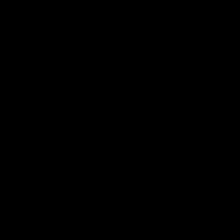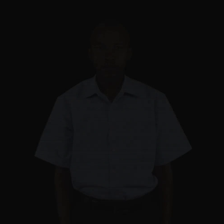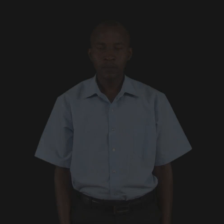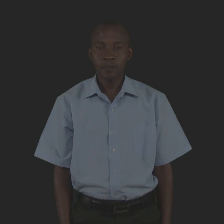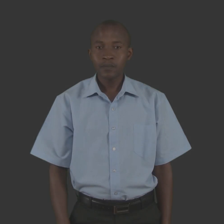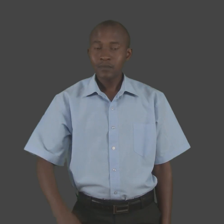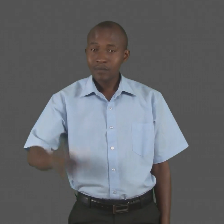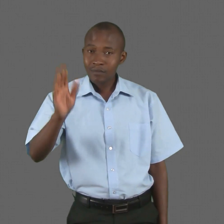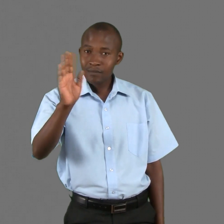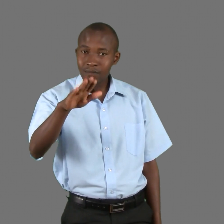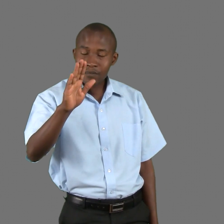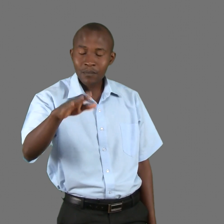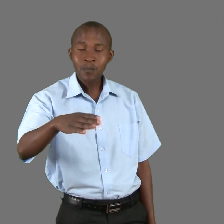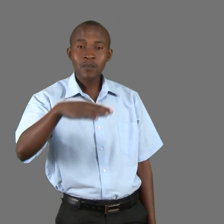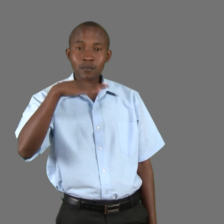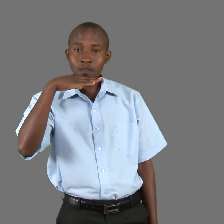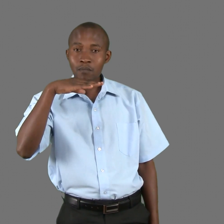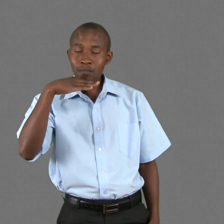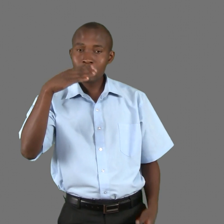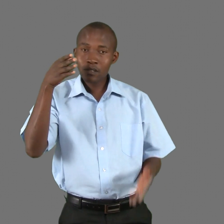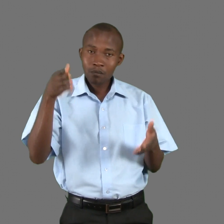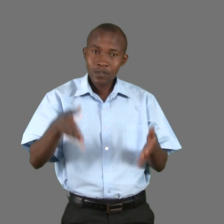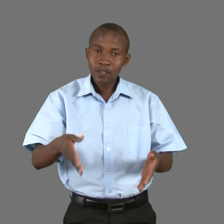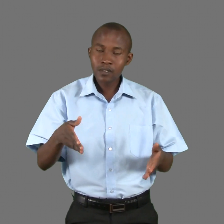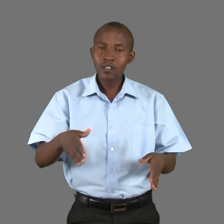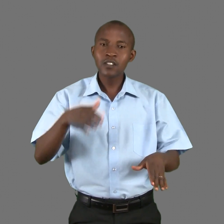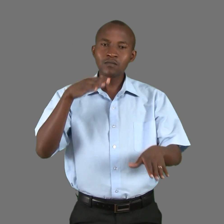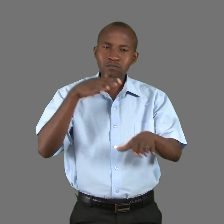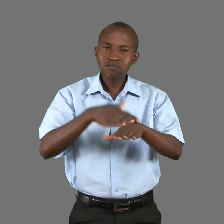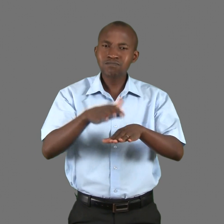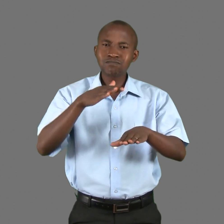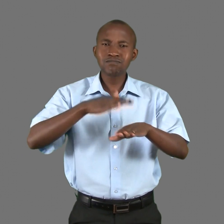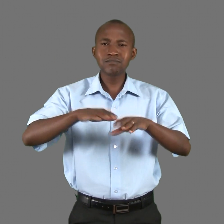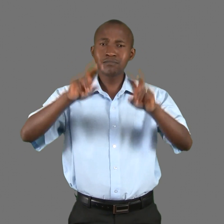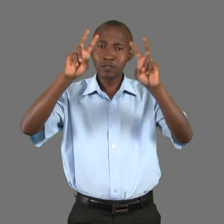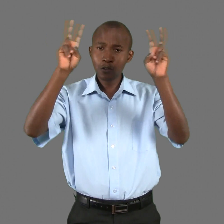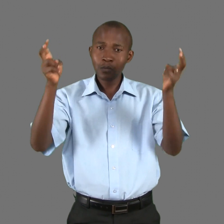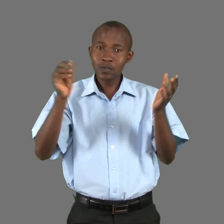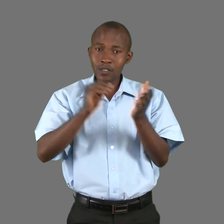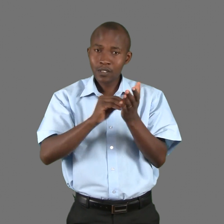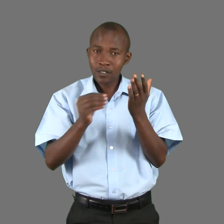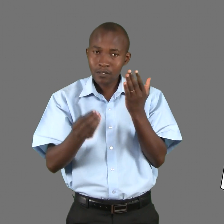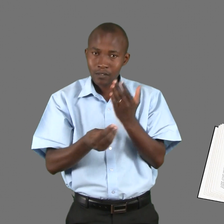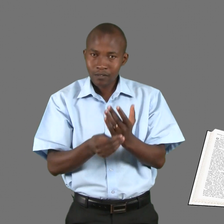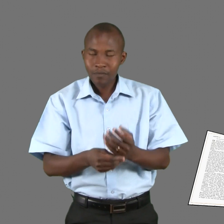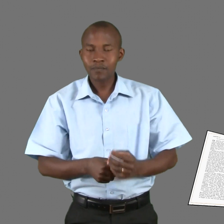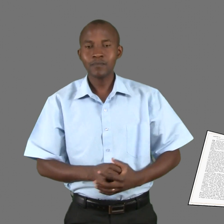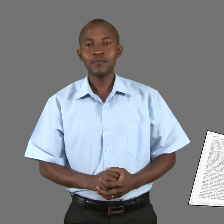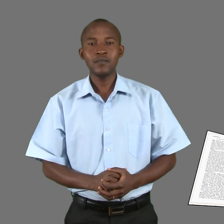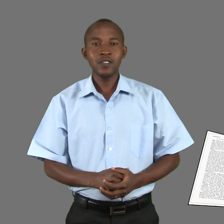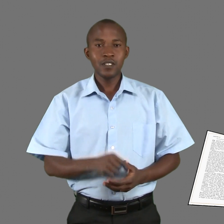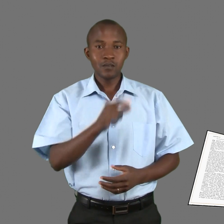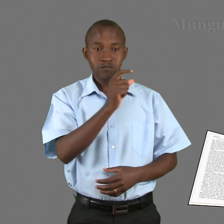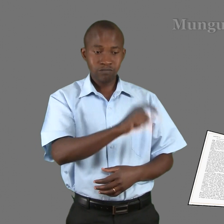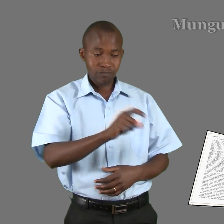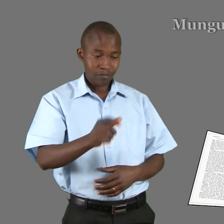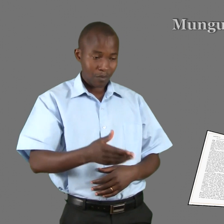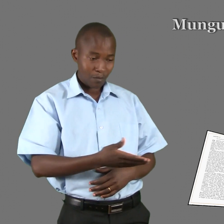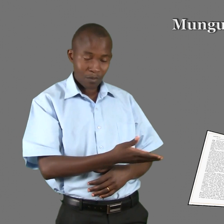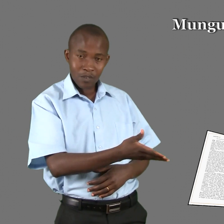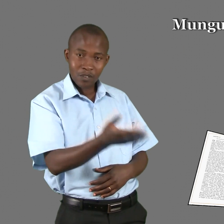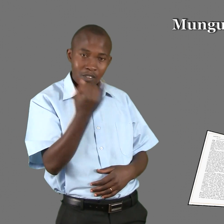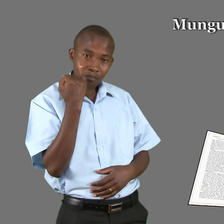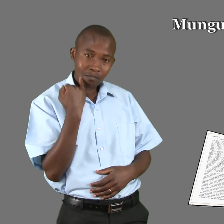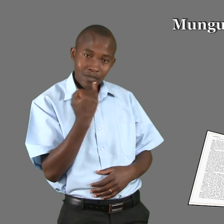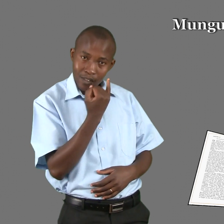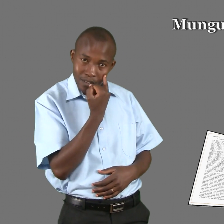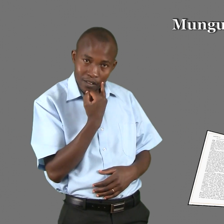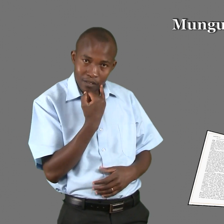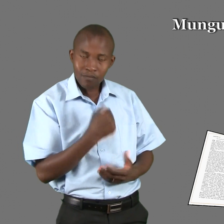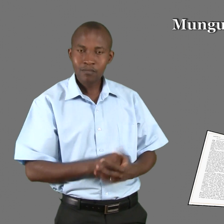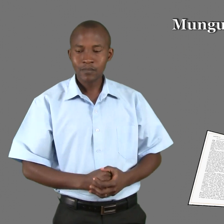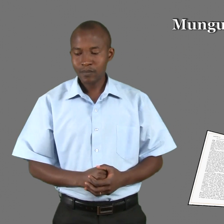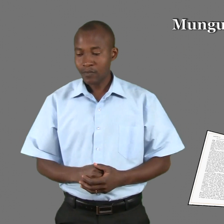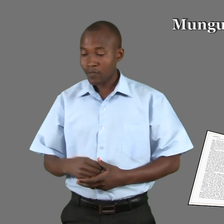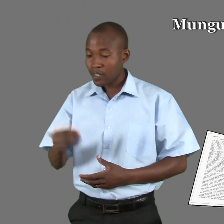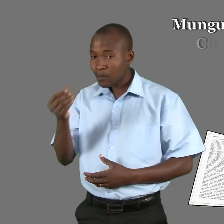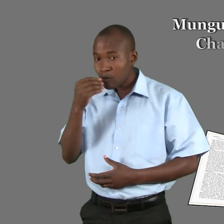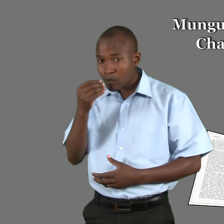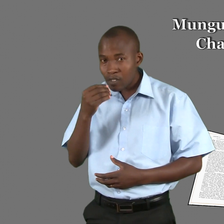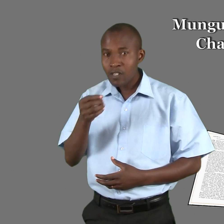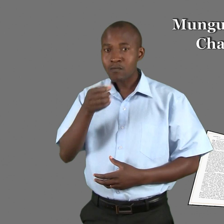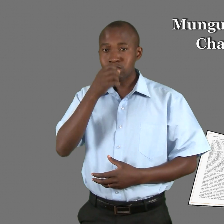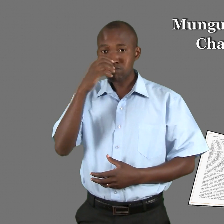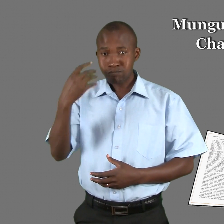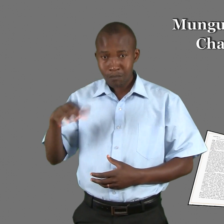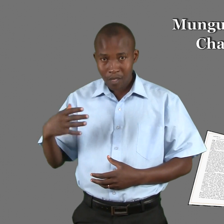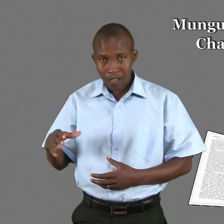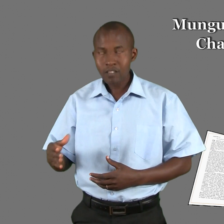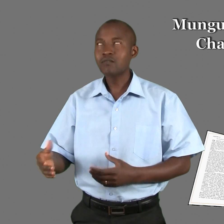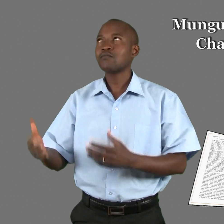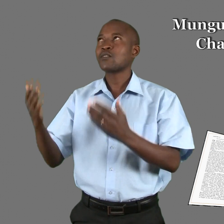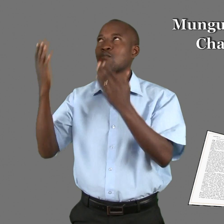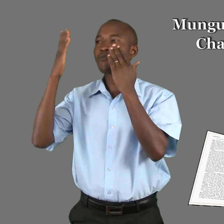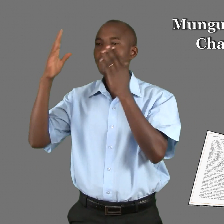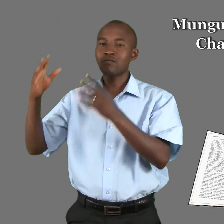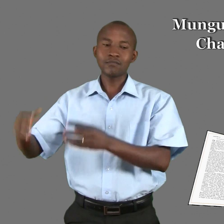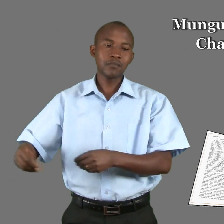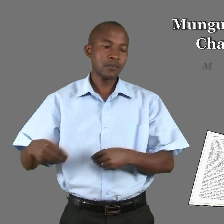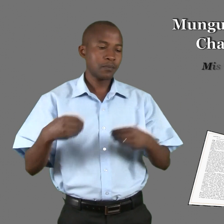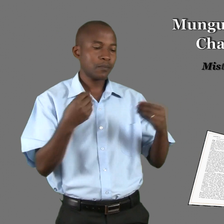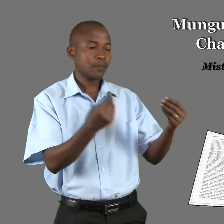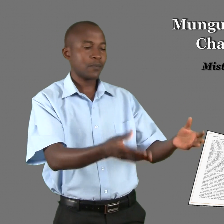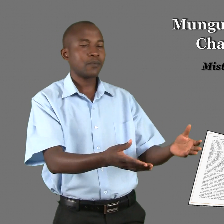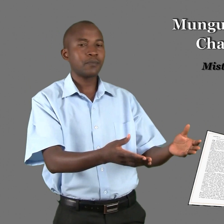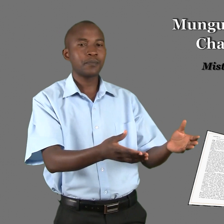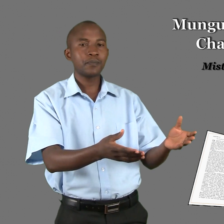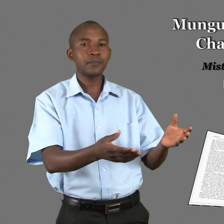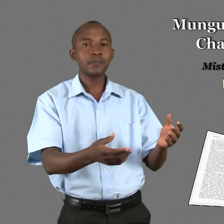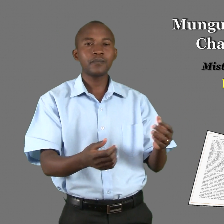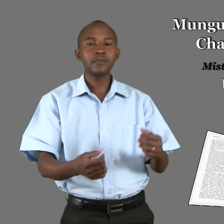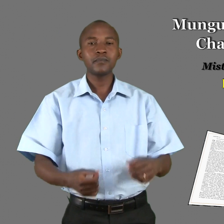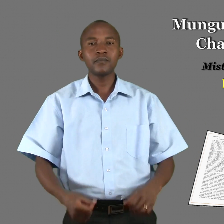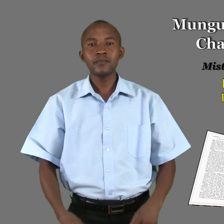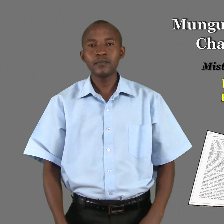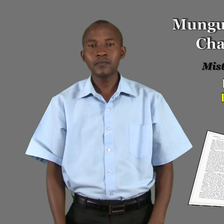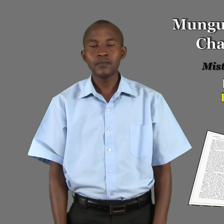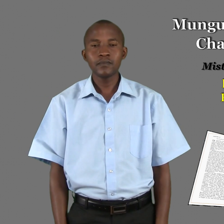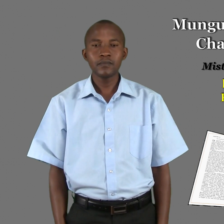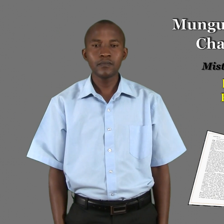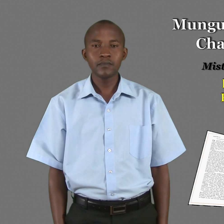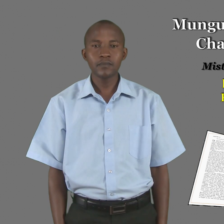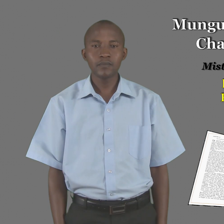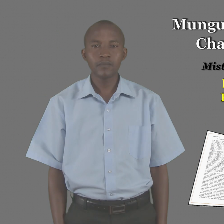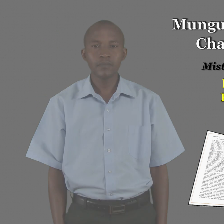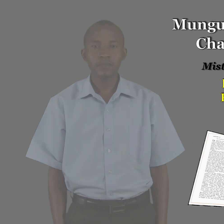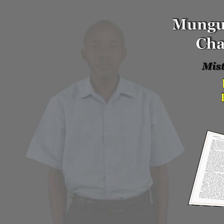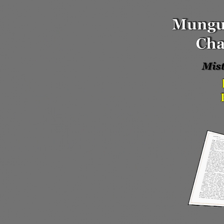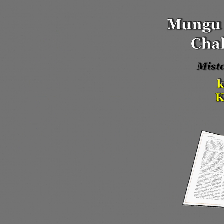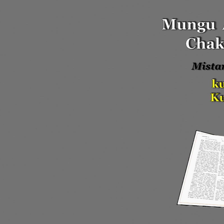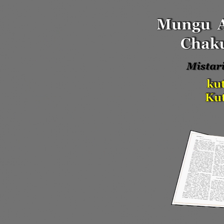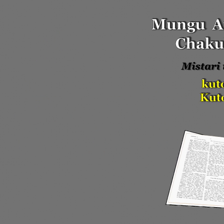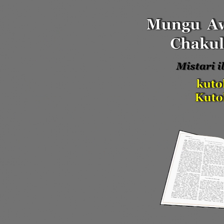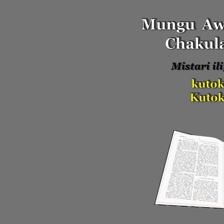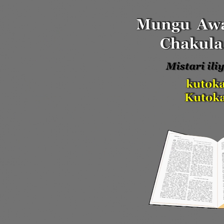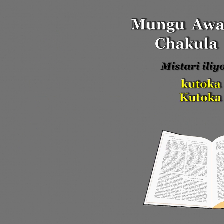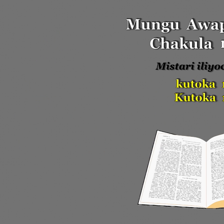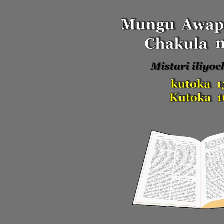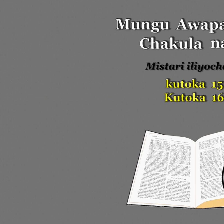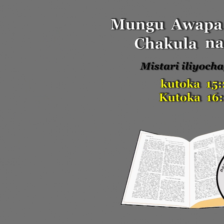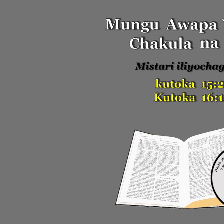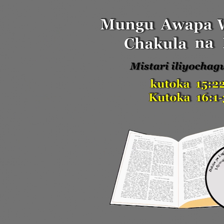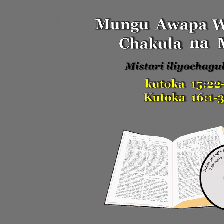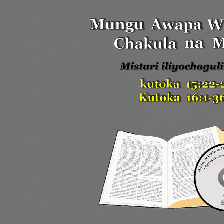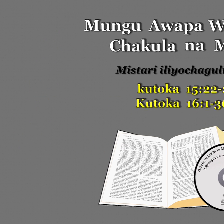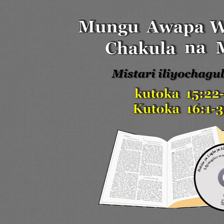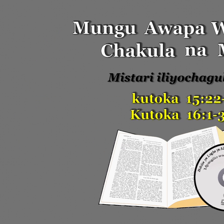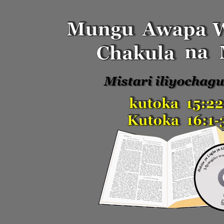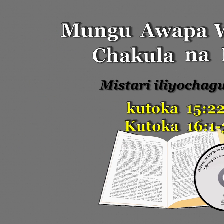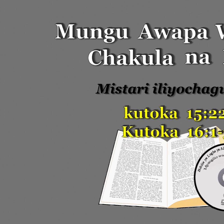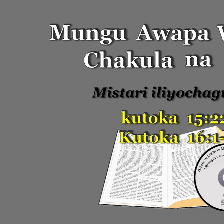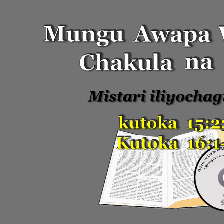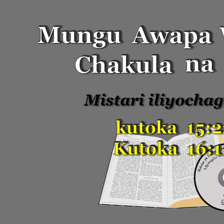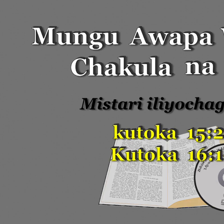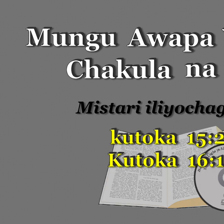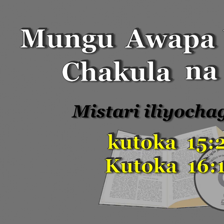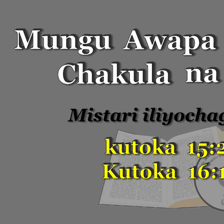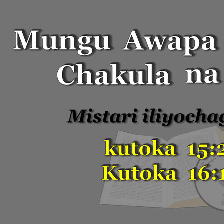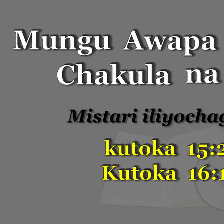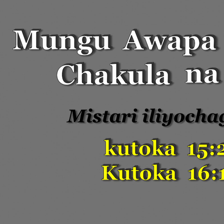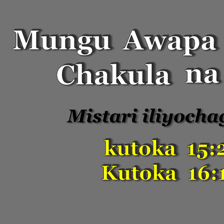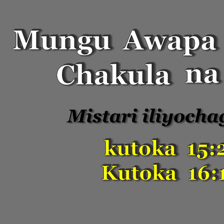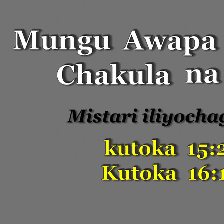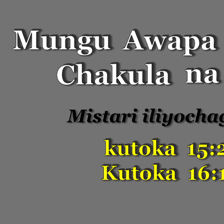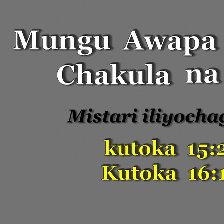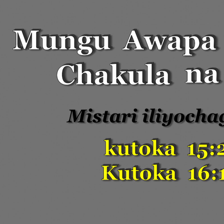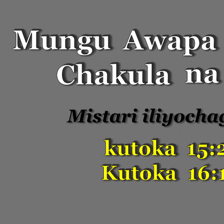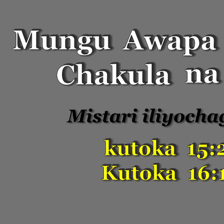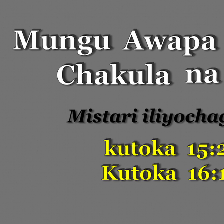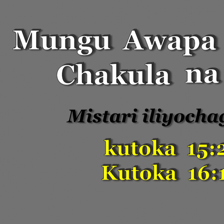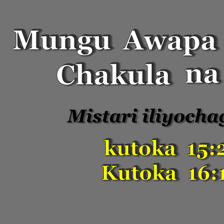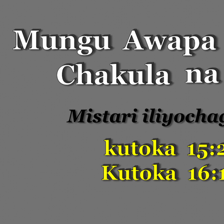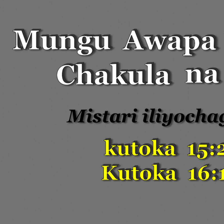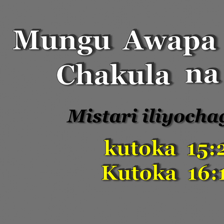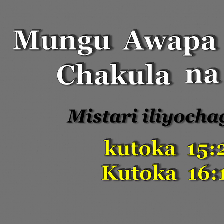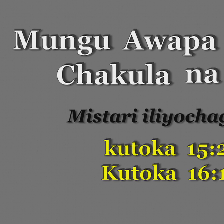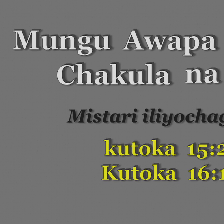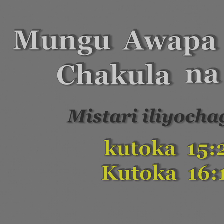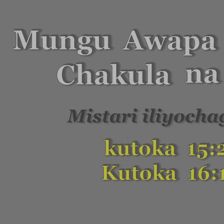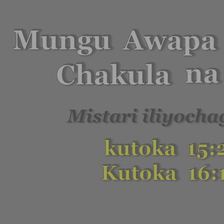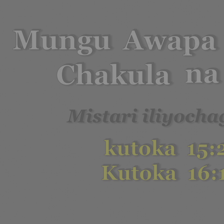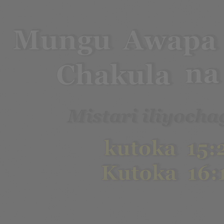God provides food and water to the Israelites